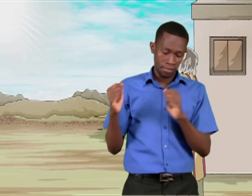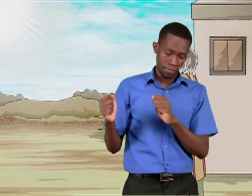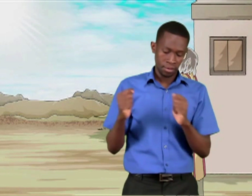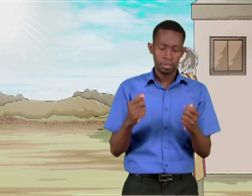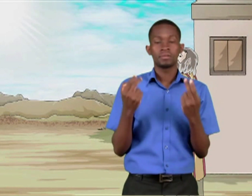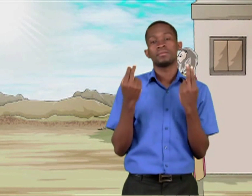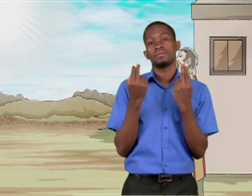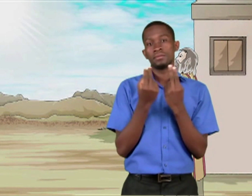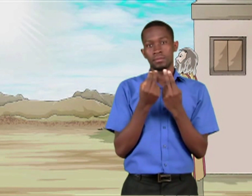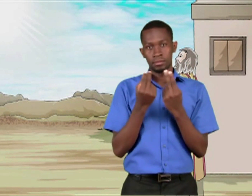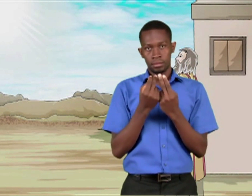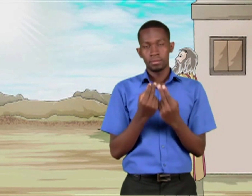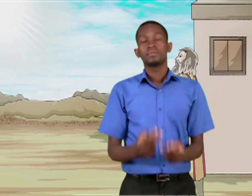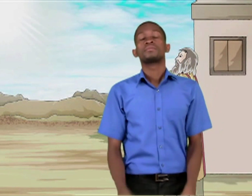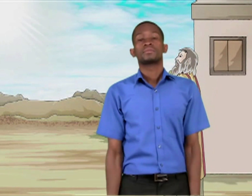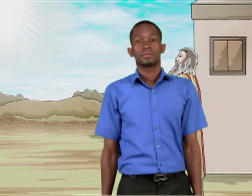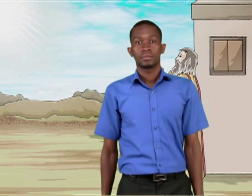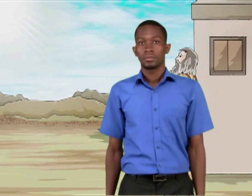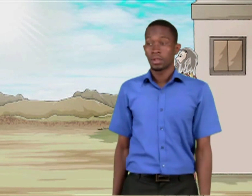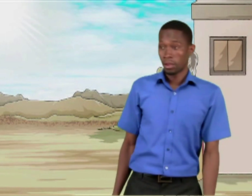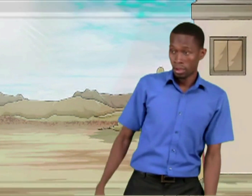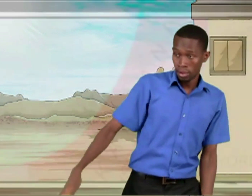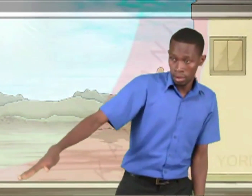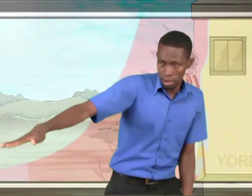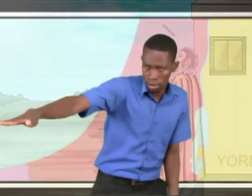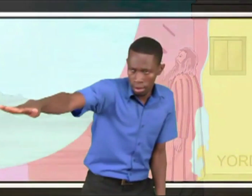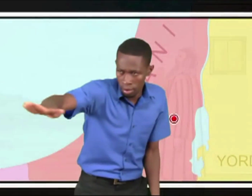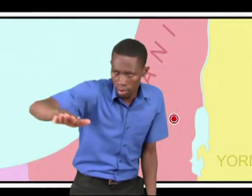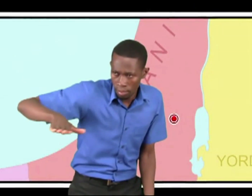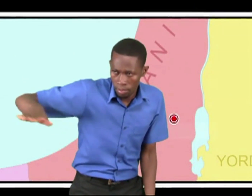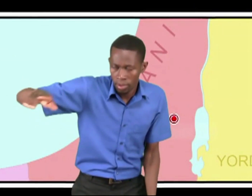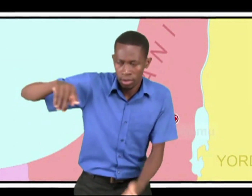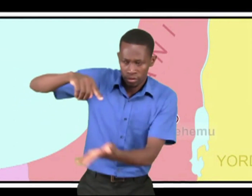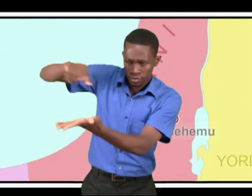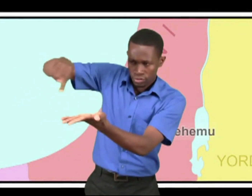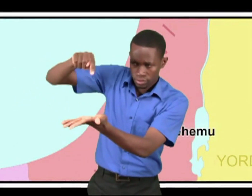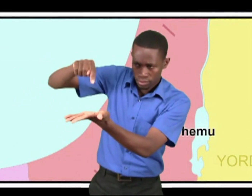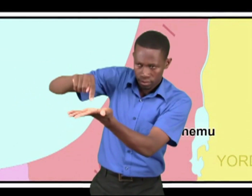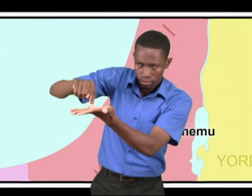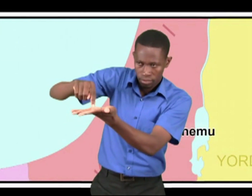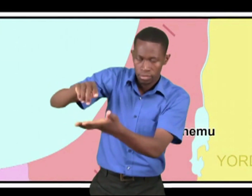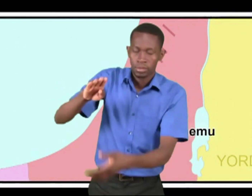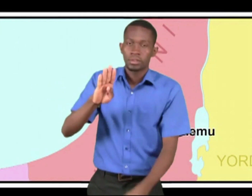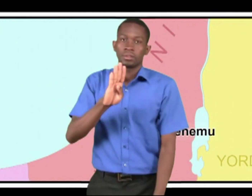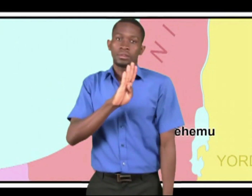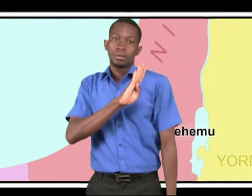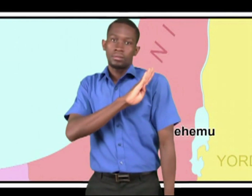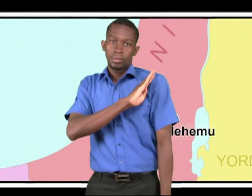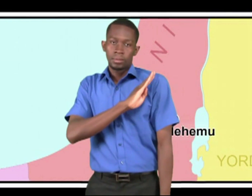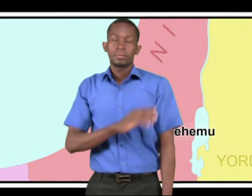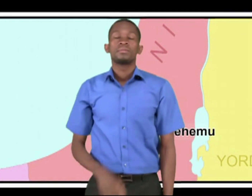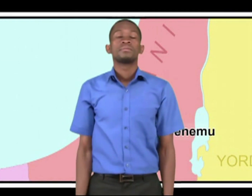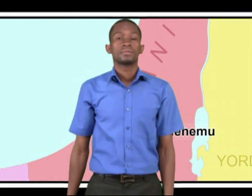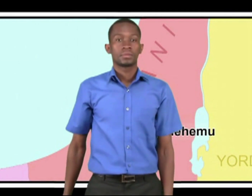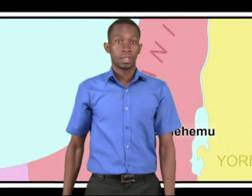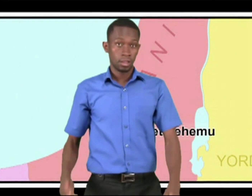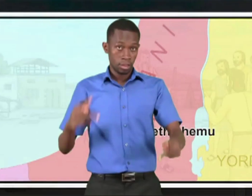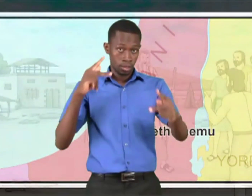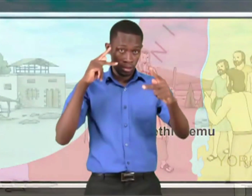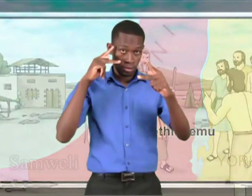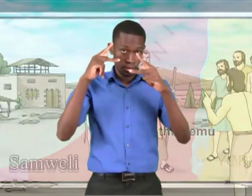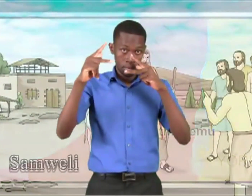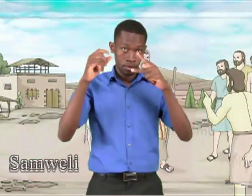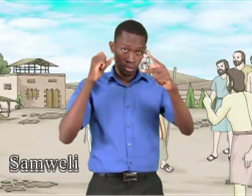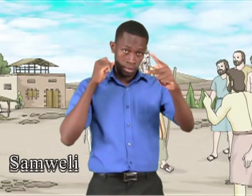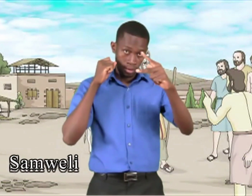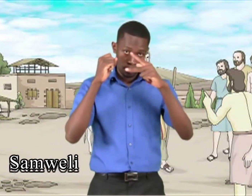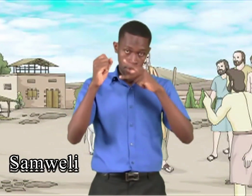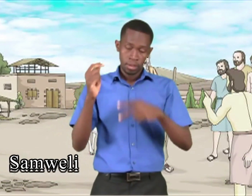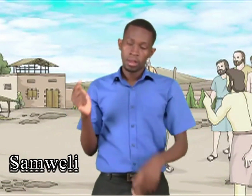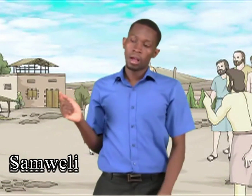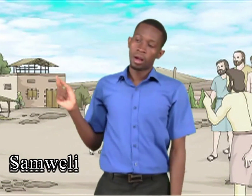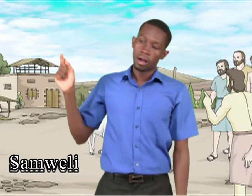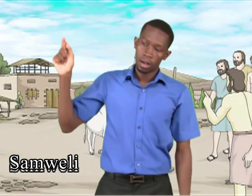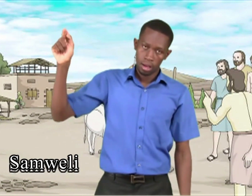So Samuel did what the LORD had said and went to Bethlehem.